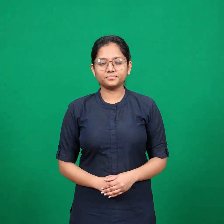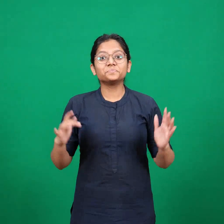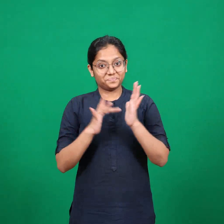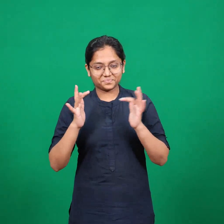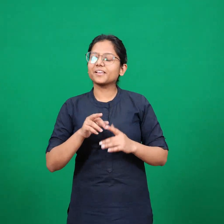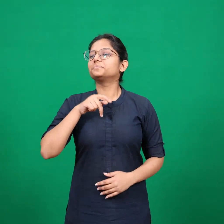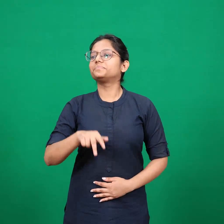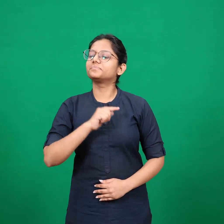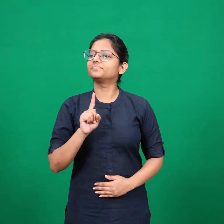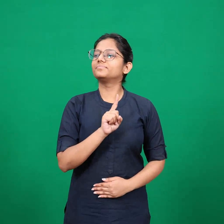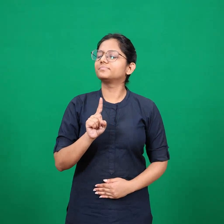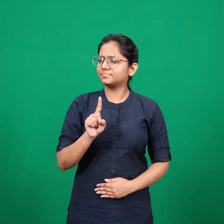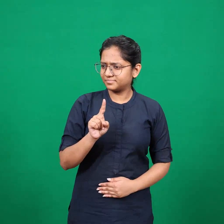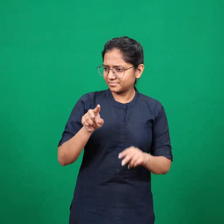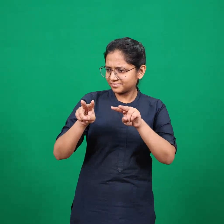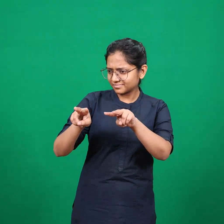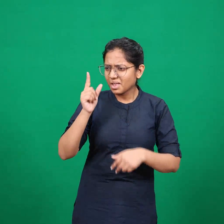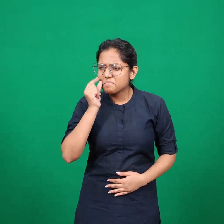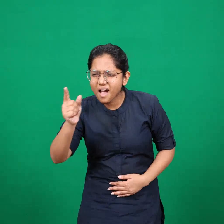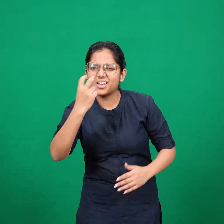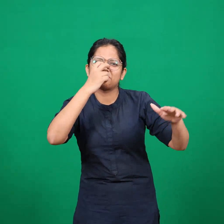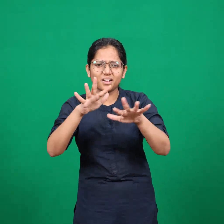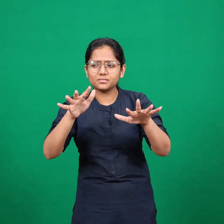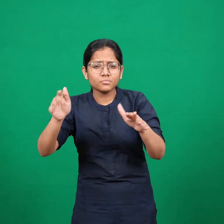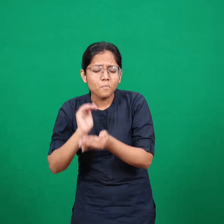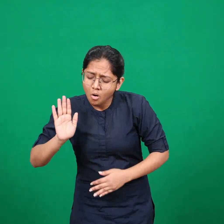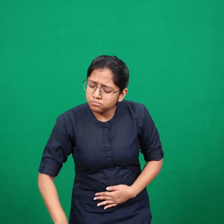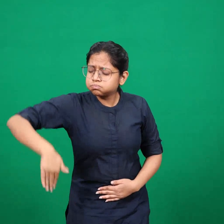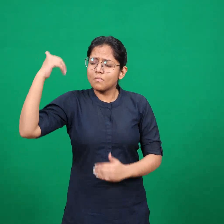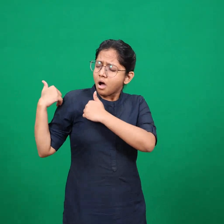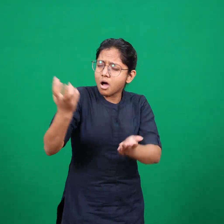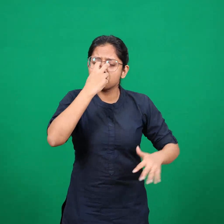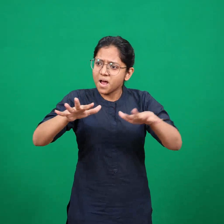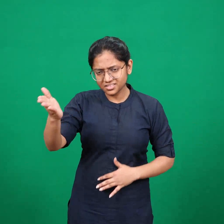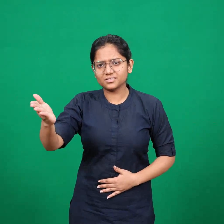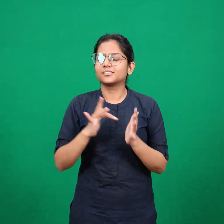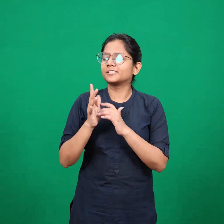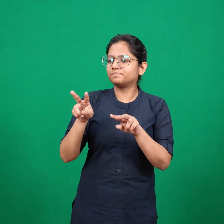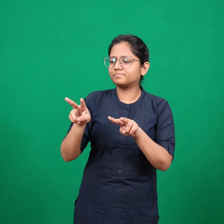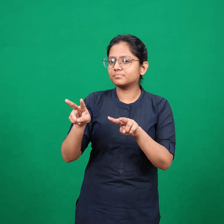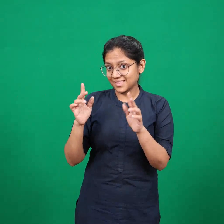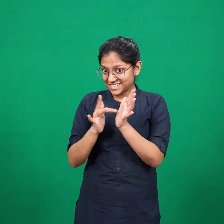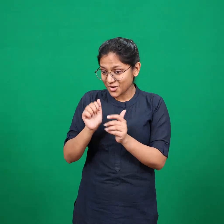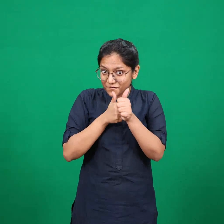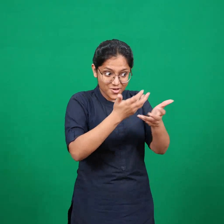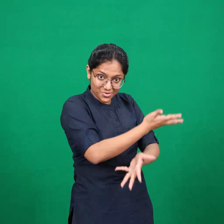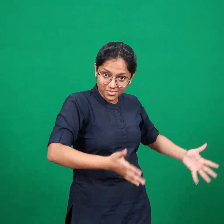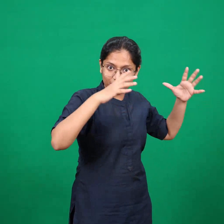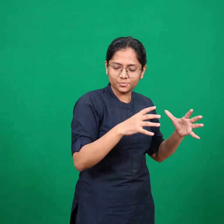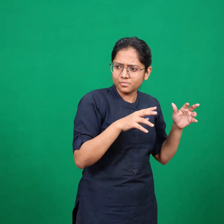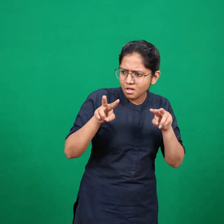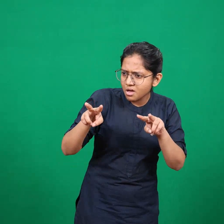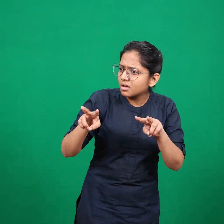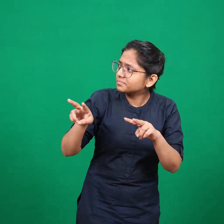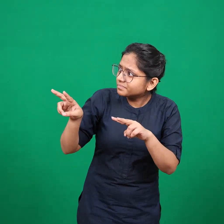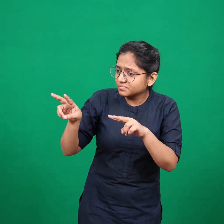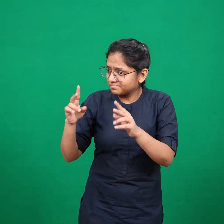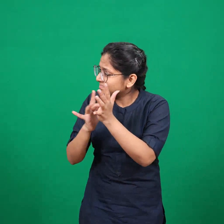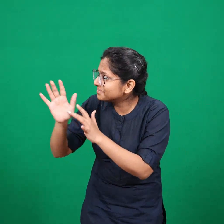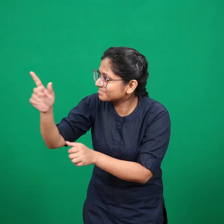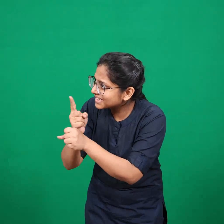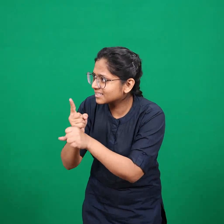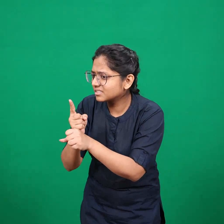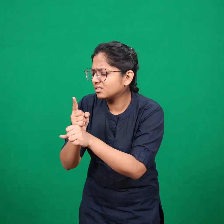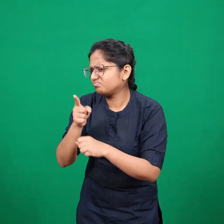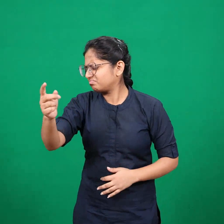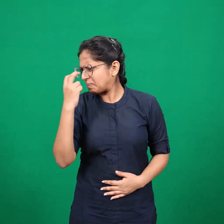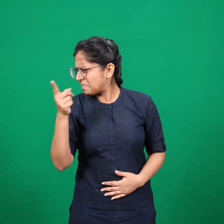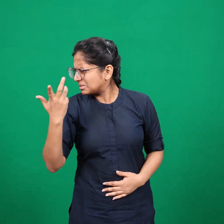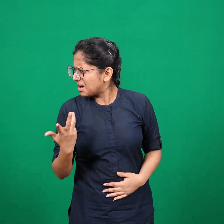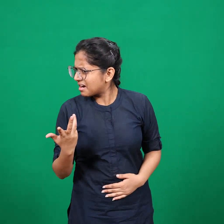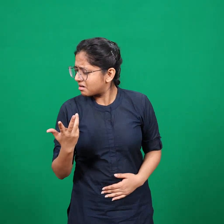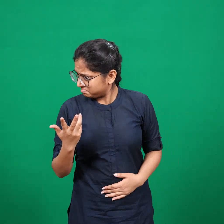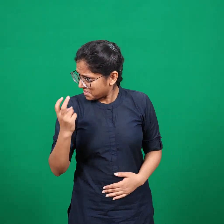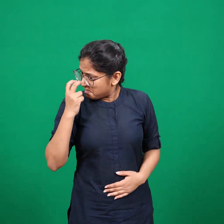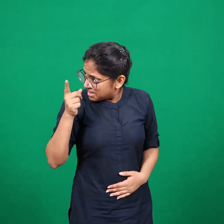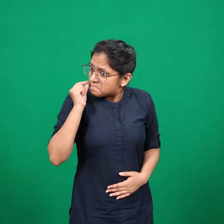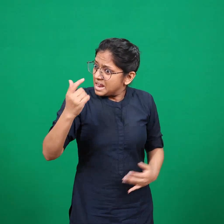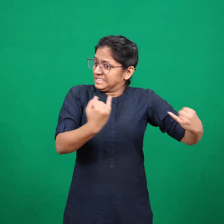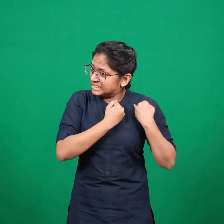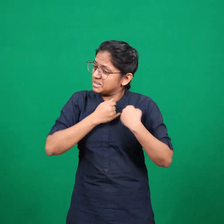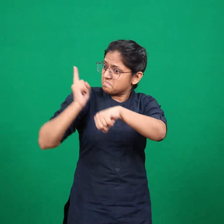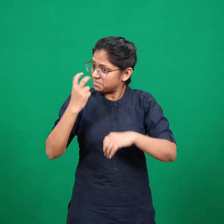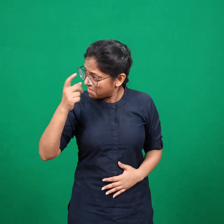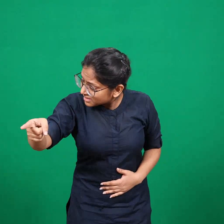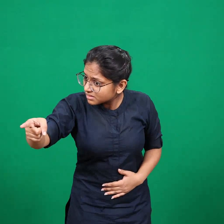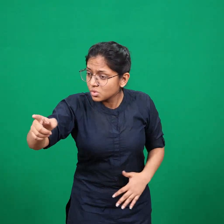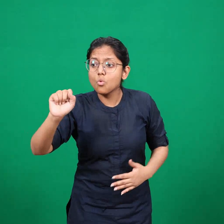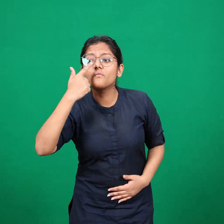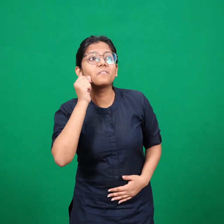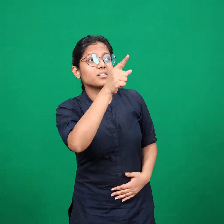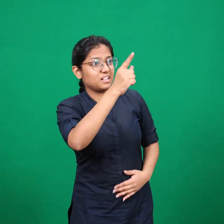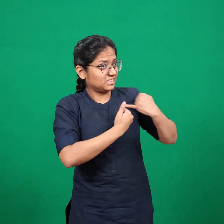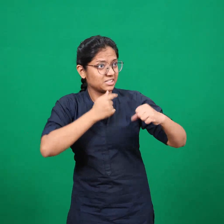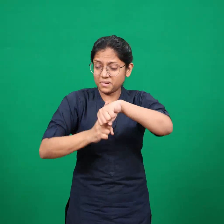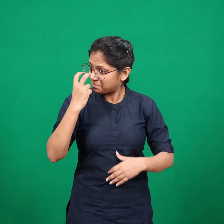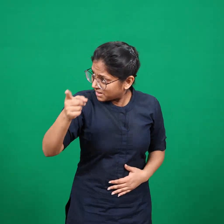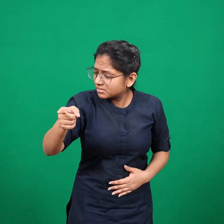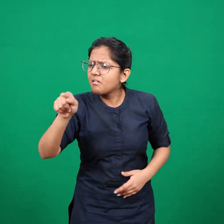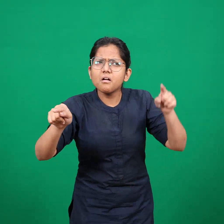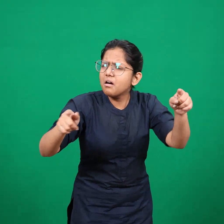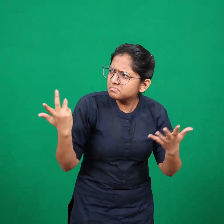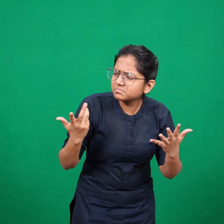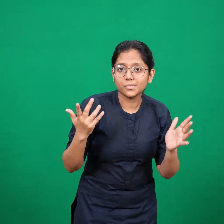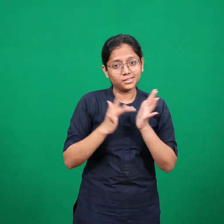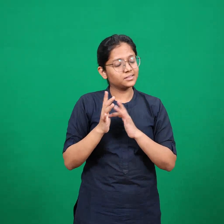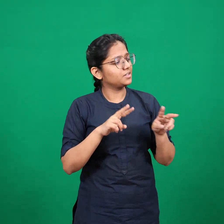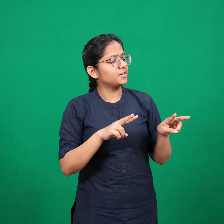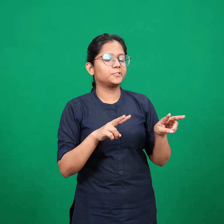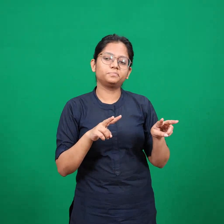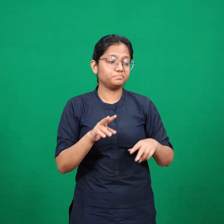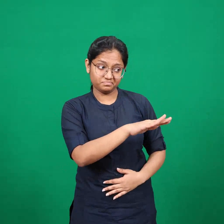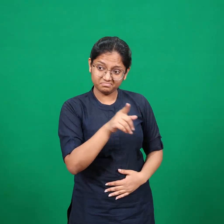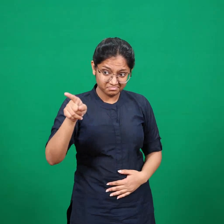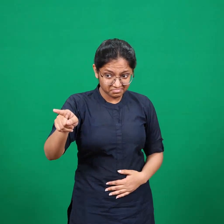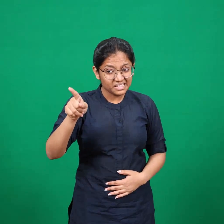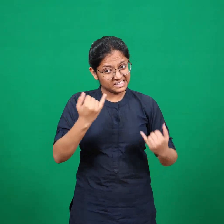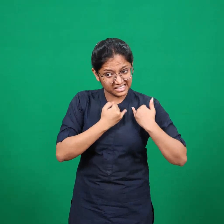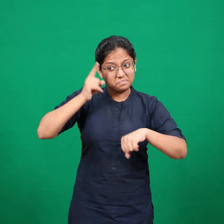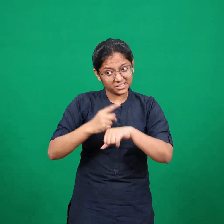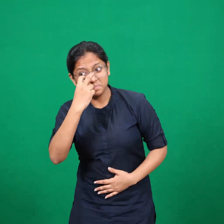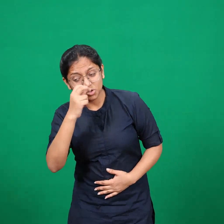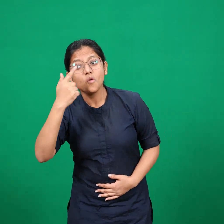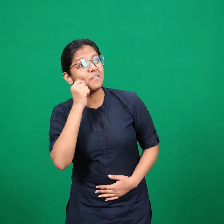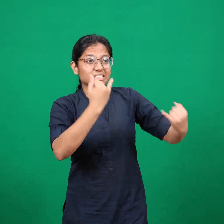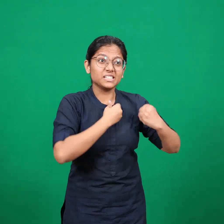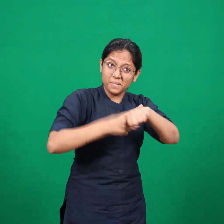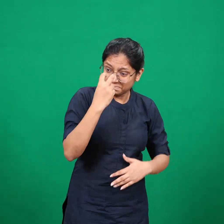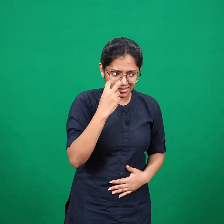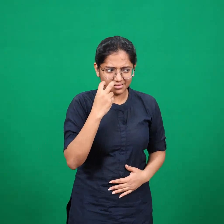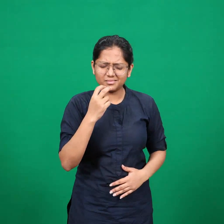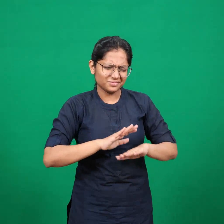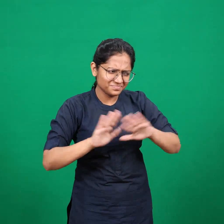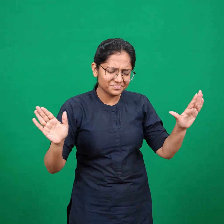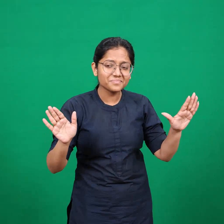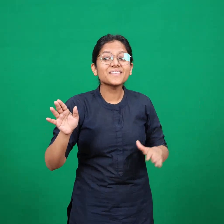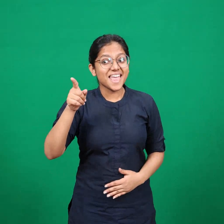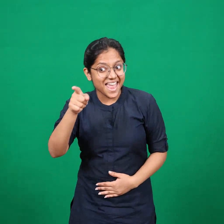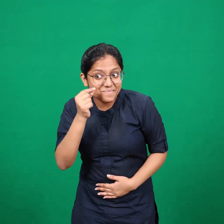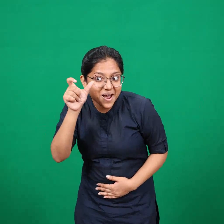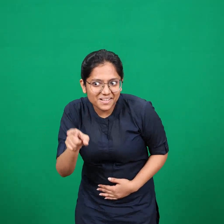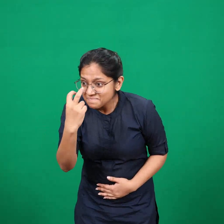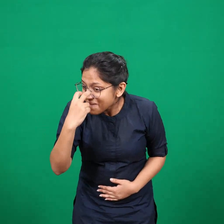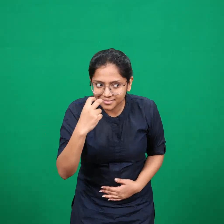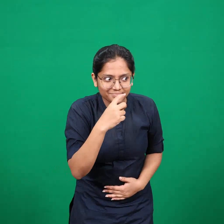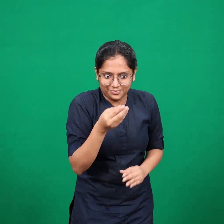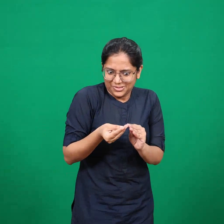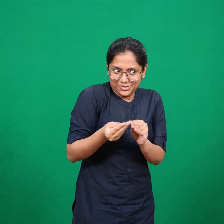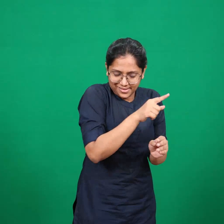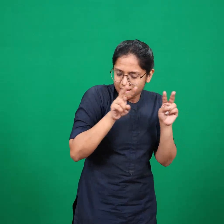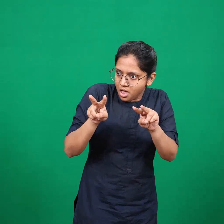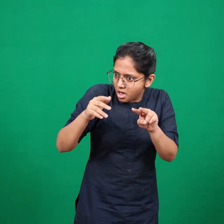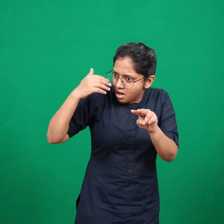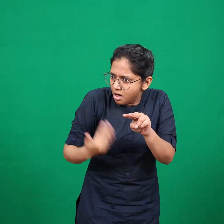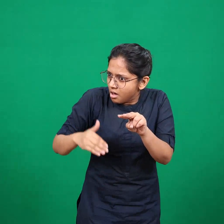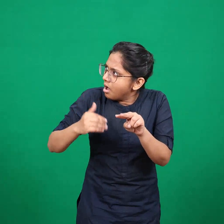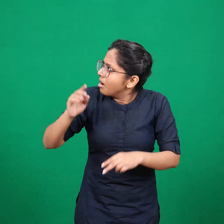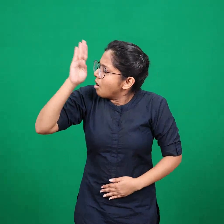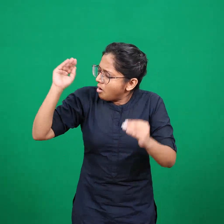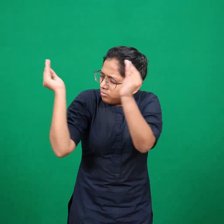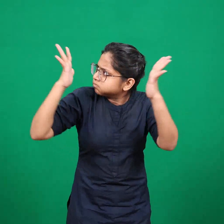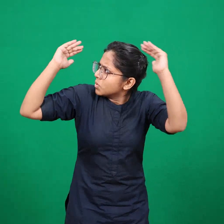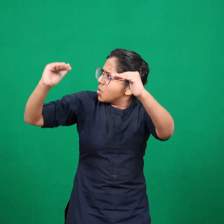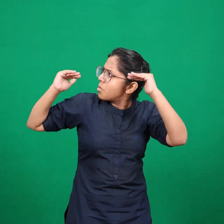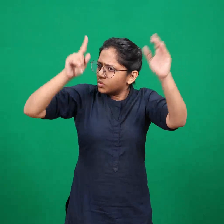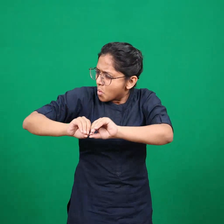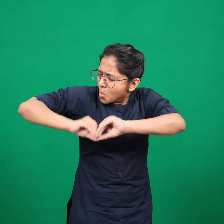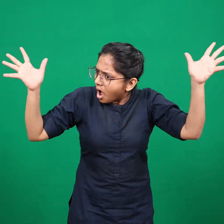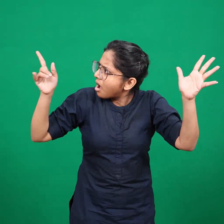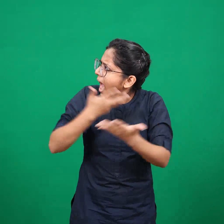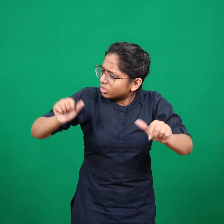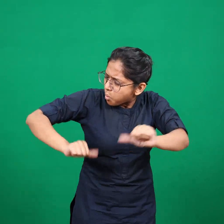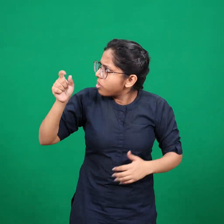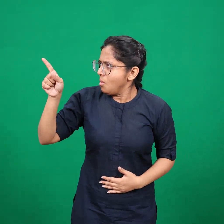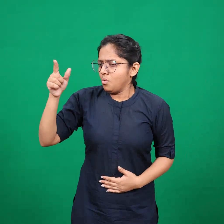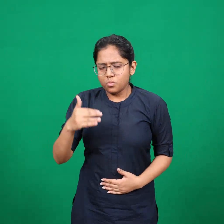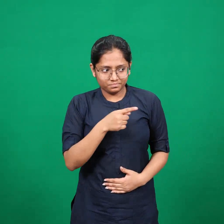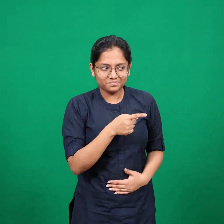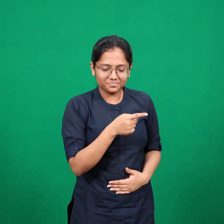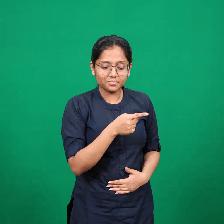Now as Jesus was passing by, He saw a man blind from birth, and His disciples asked Him, "Rabbi, who sinned, this man or his parents, that he was born blind?" Jesus answered, "Neither this man nor his parents sinned, but this happened so that the works of God would be displayed in him.